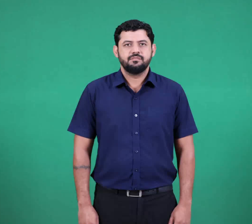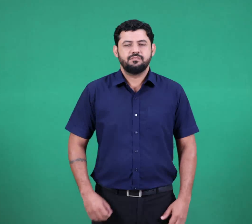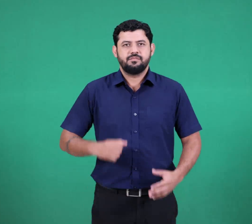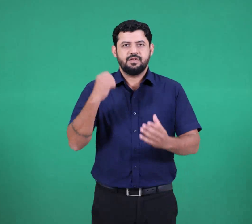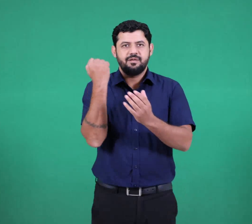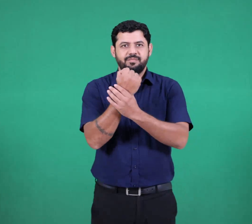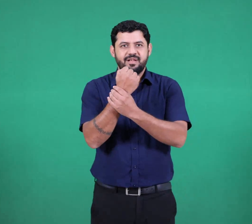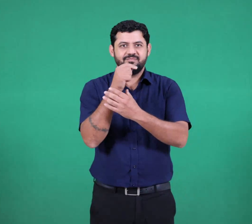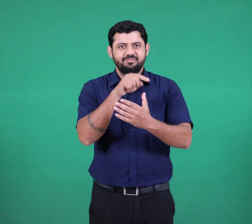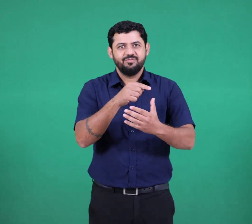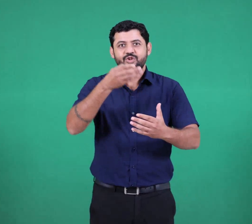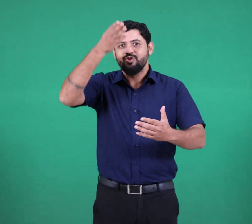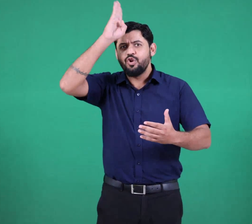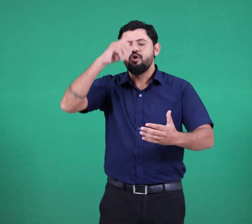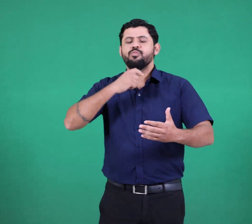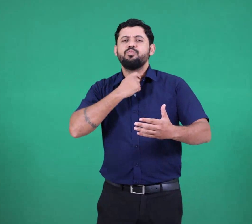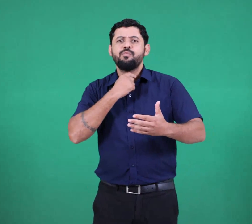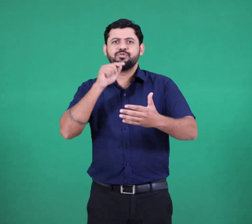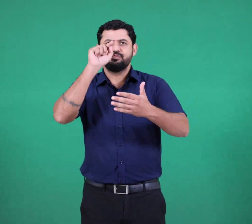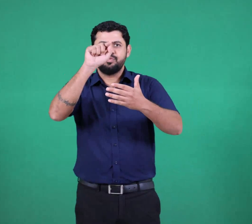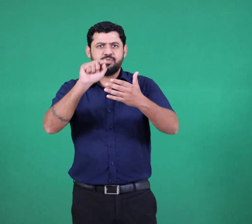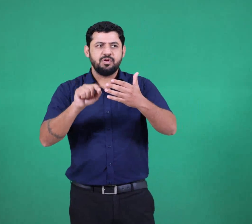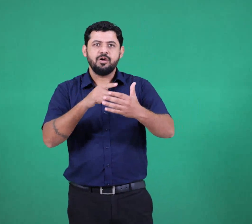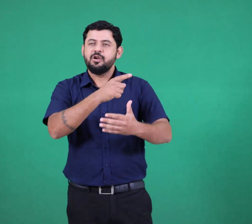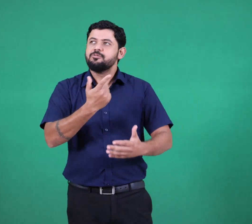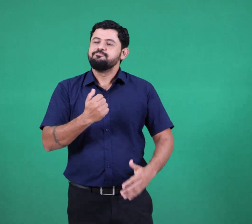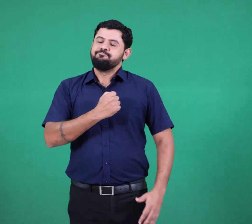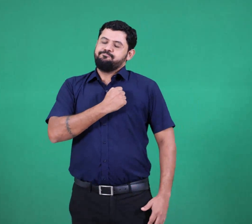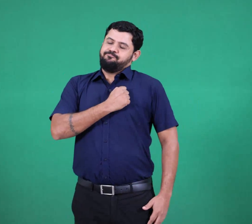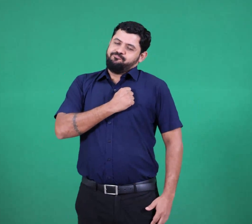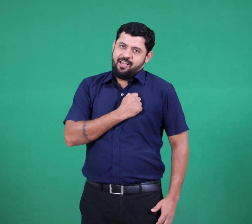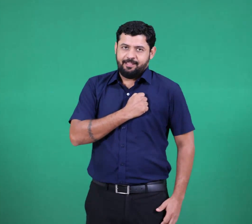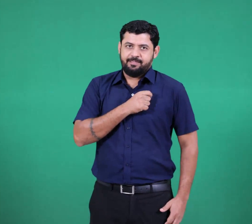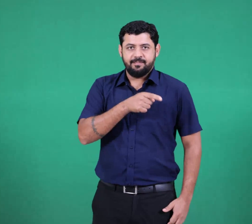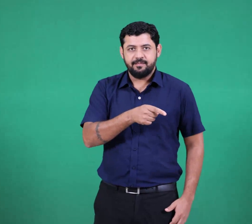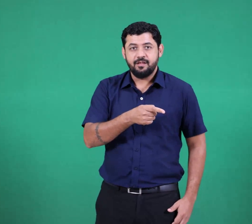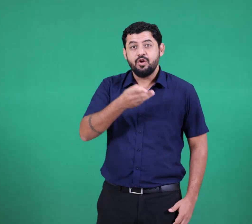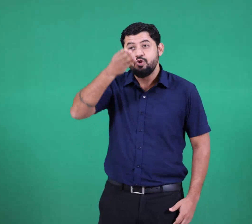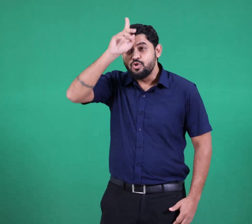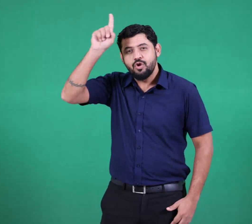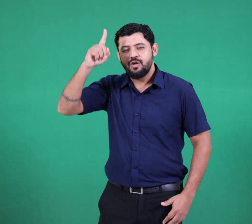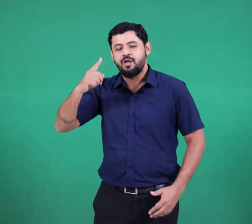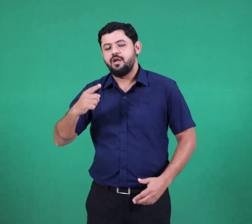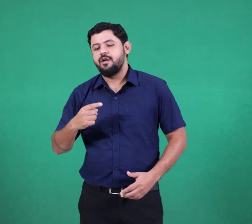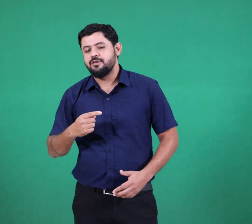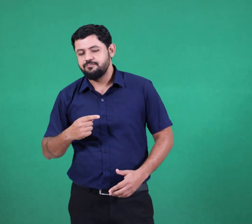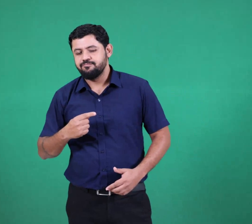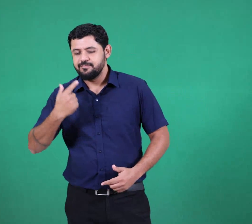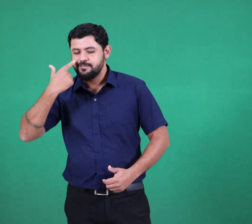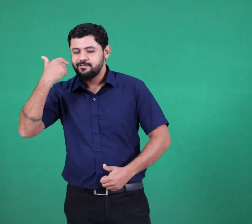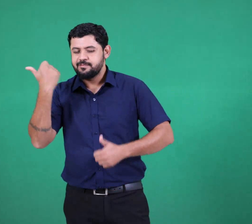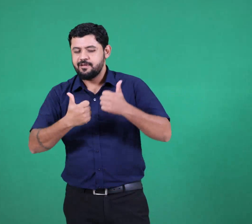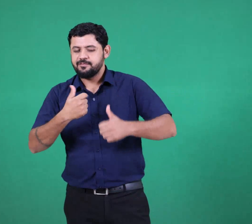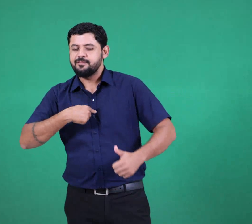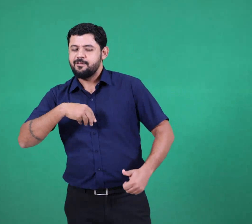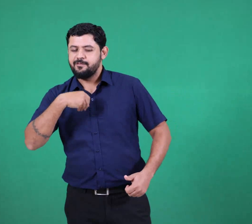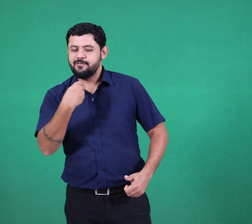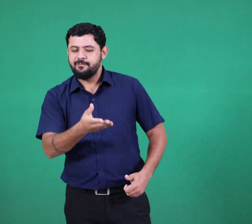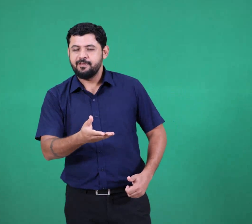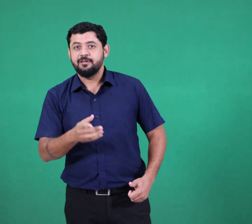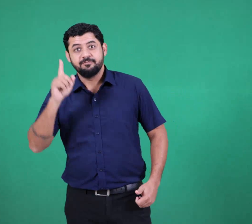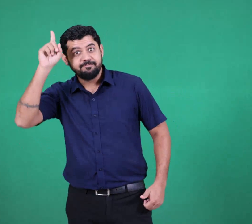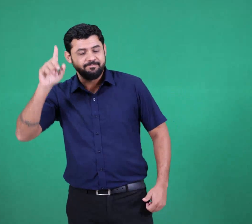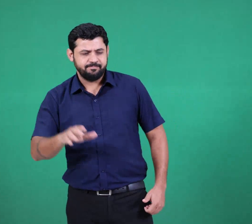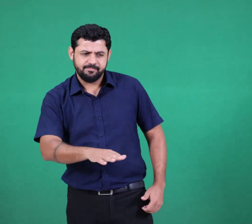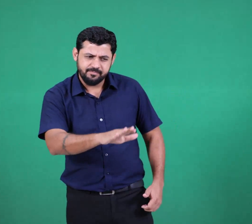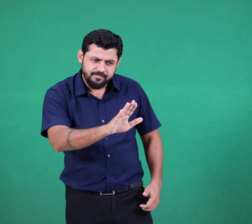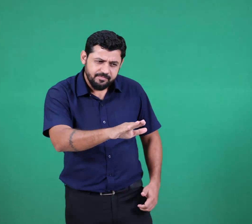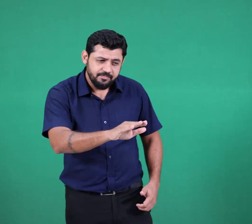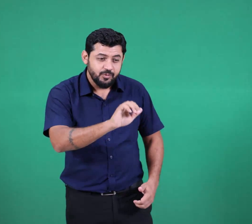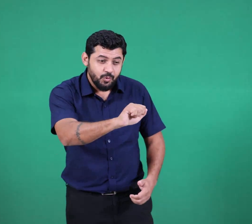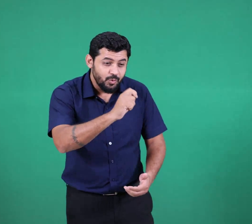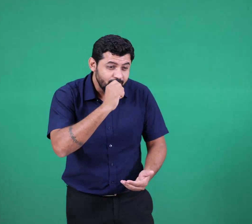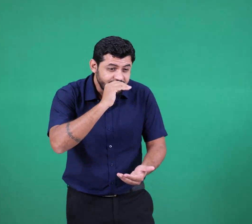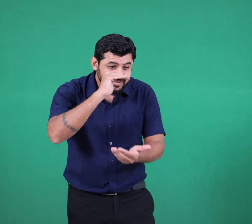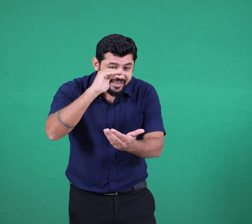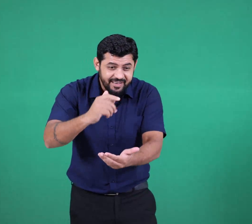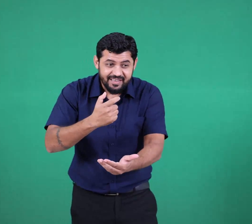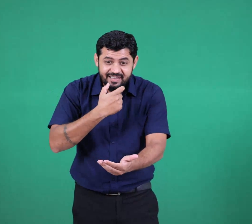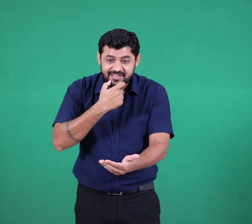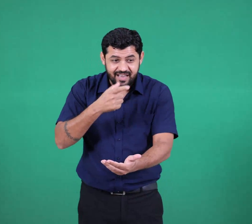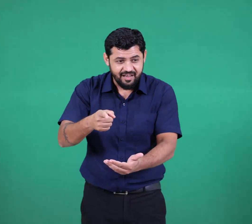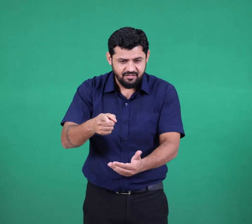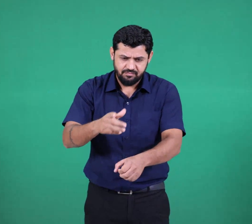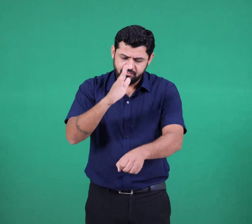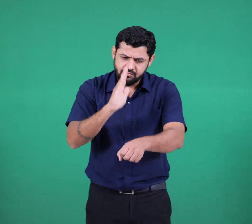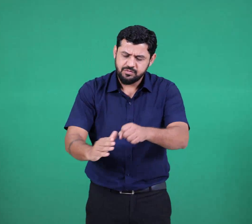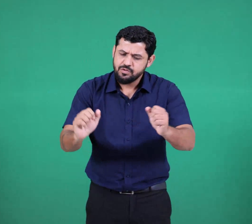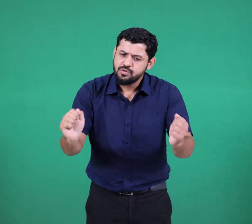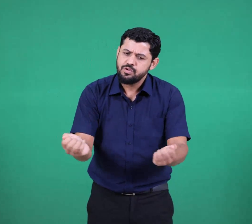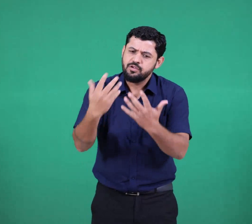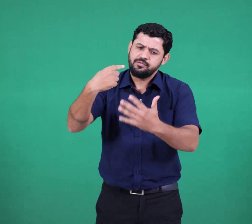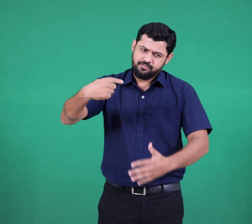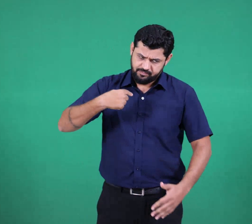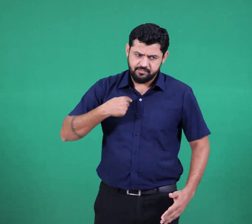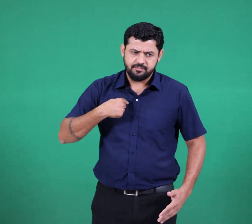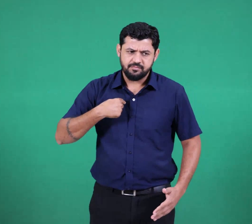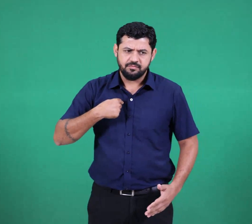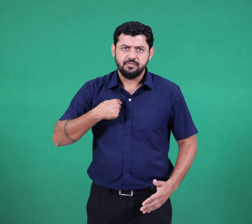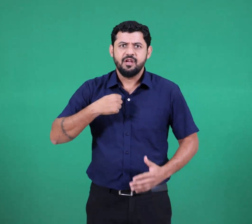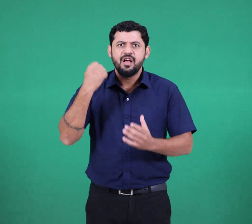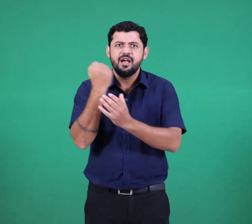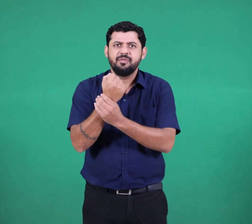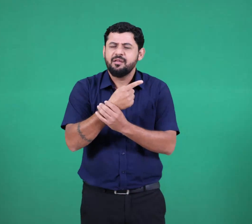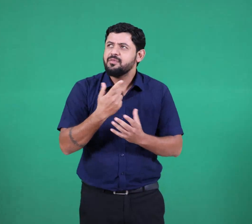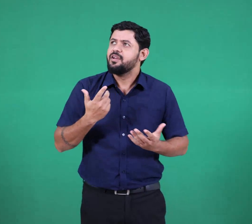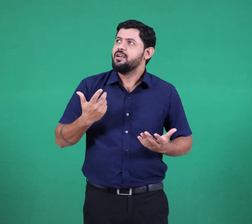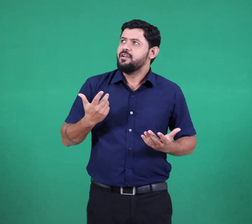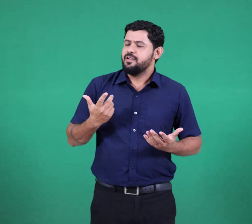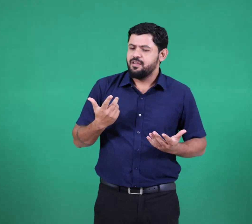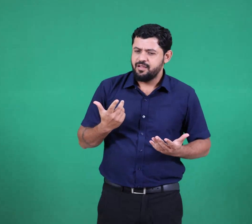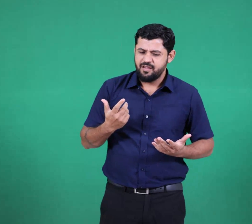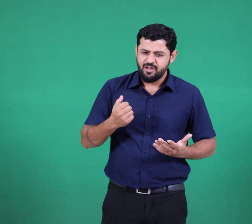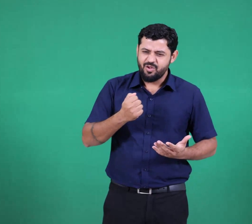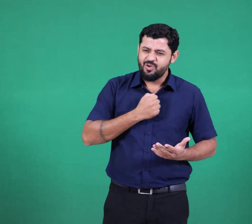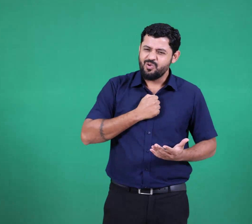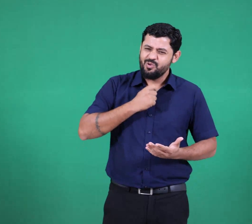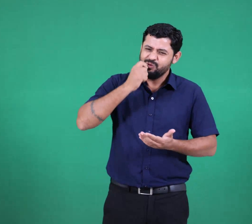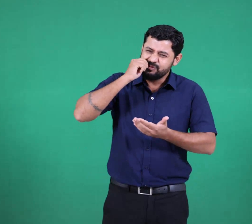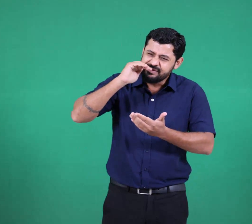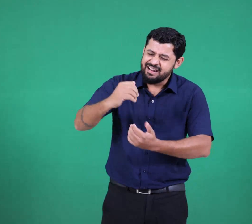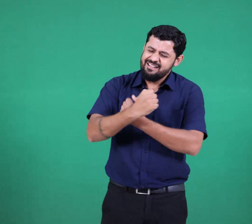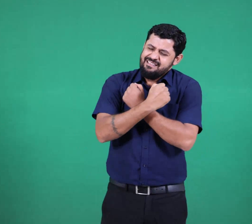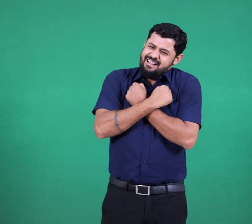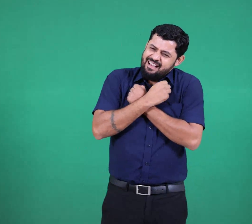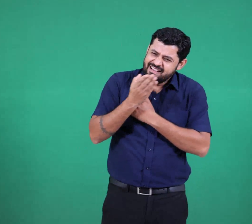By faith Abraham, when he was tested, offered up Isaac on the altar.